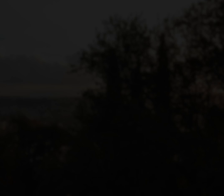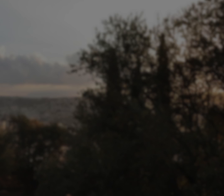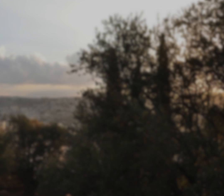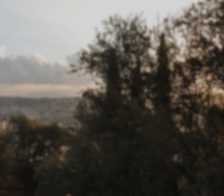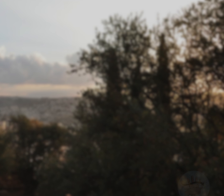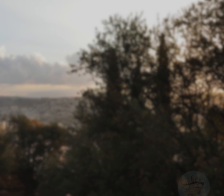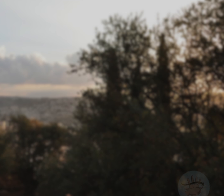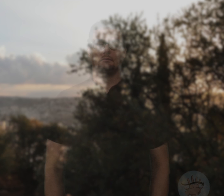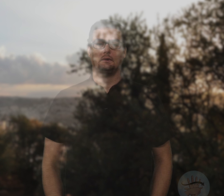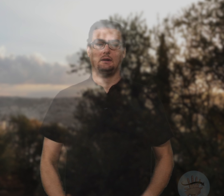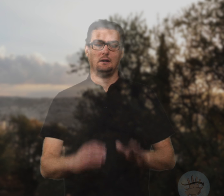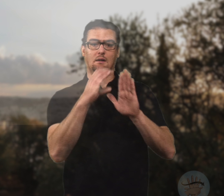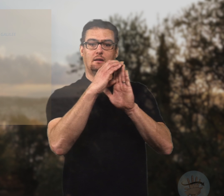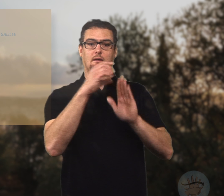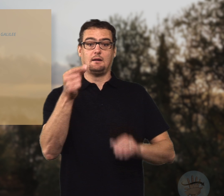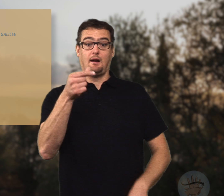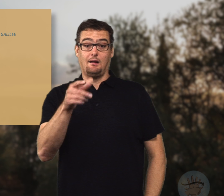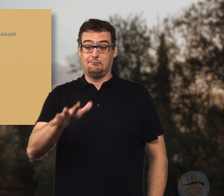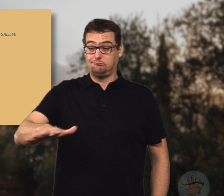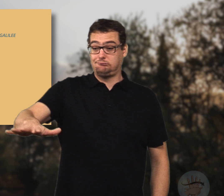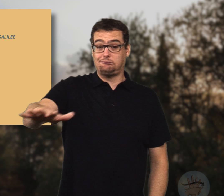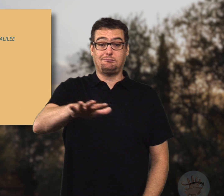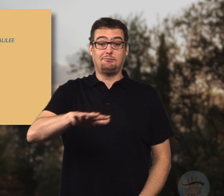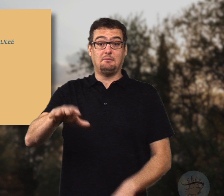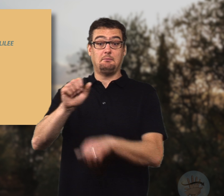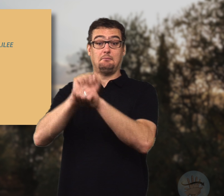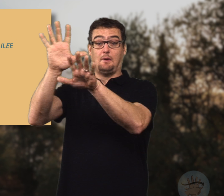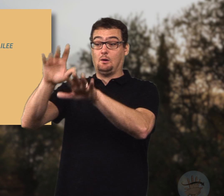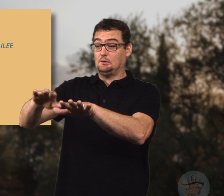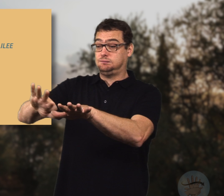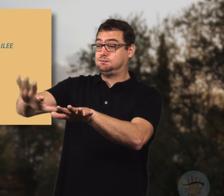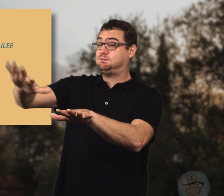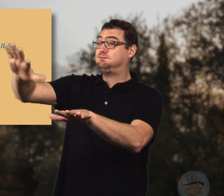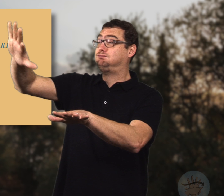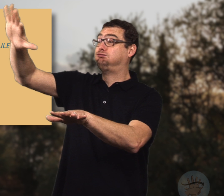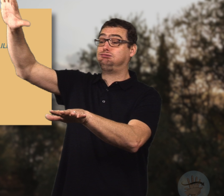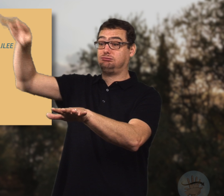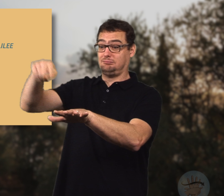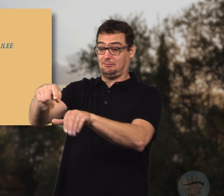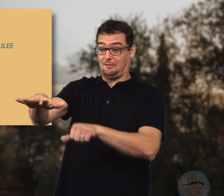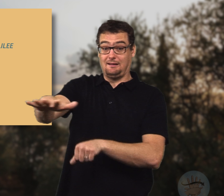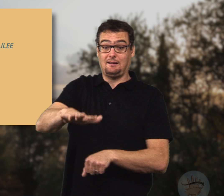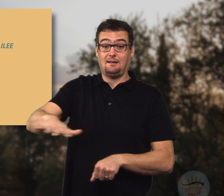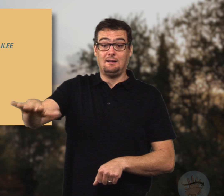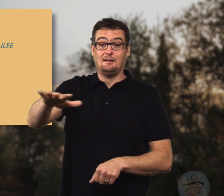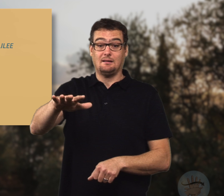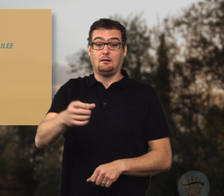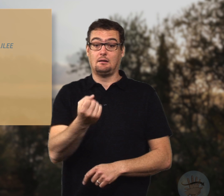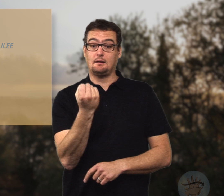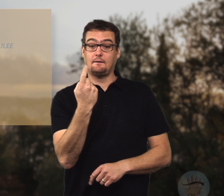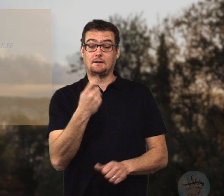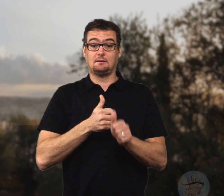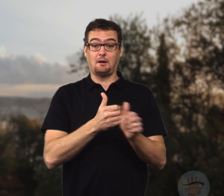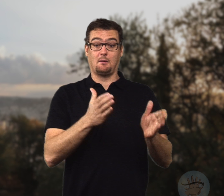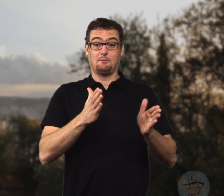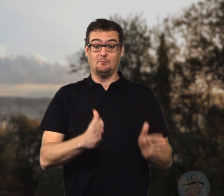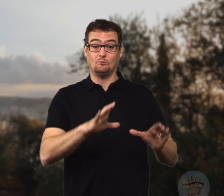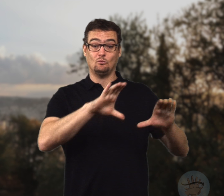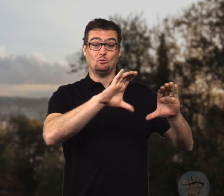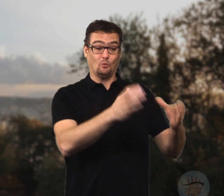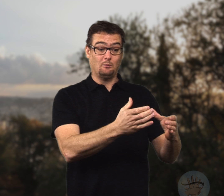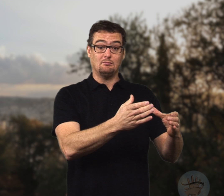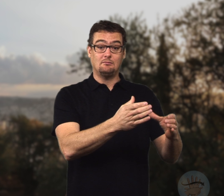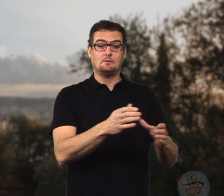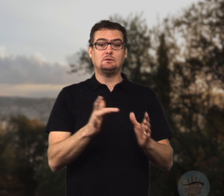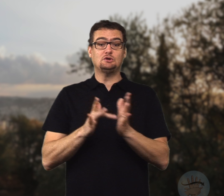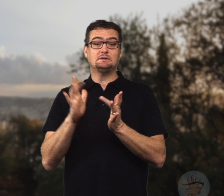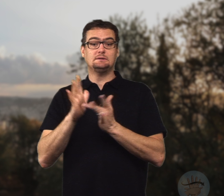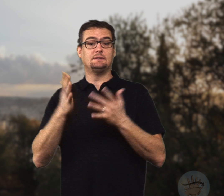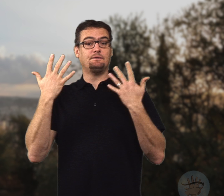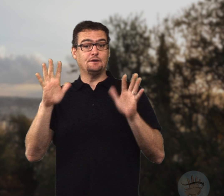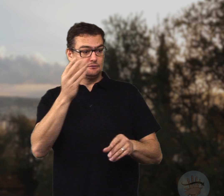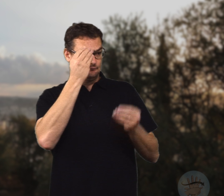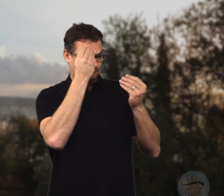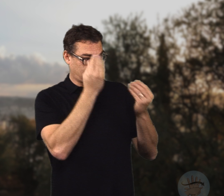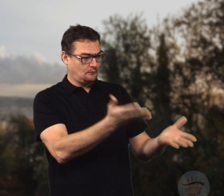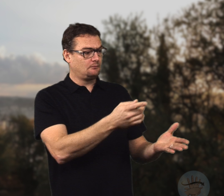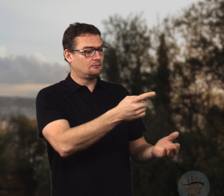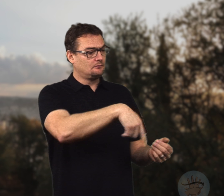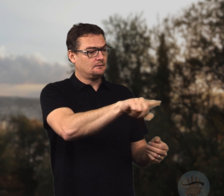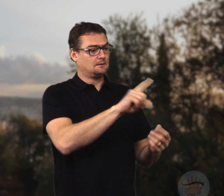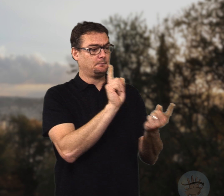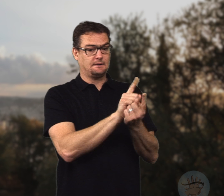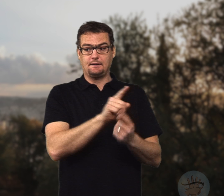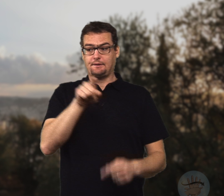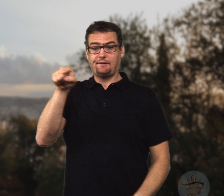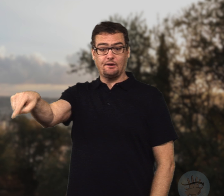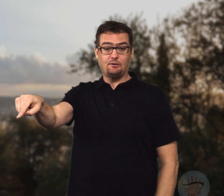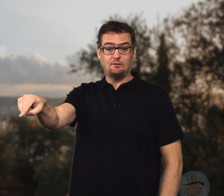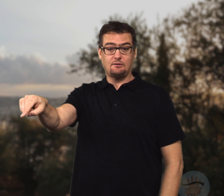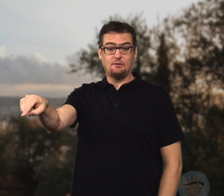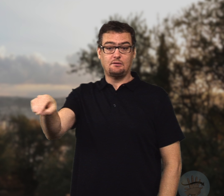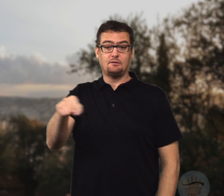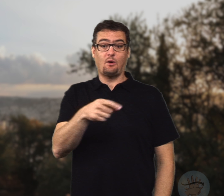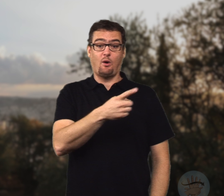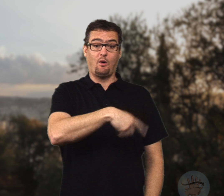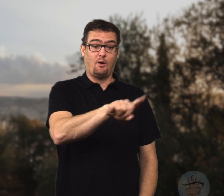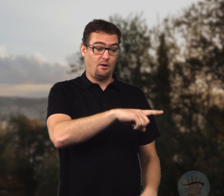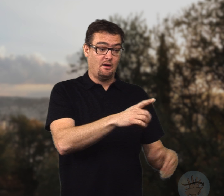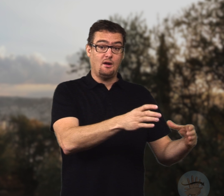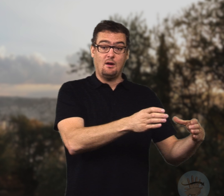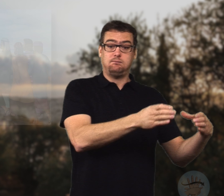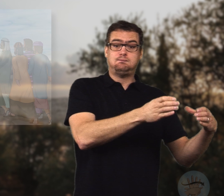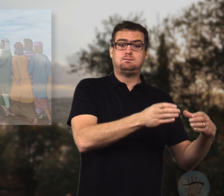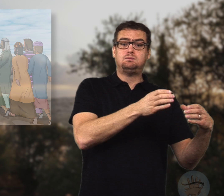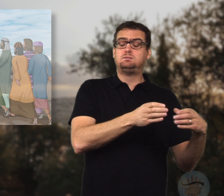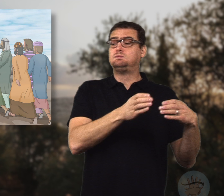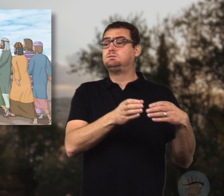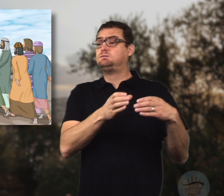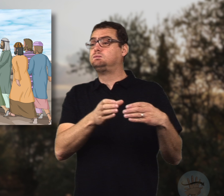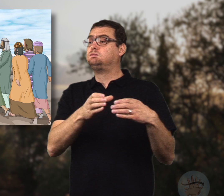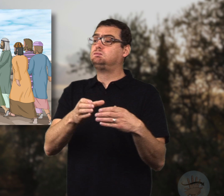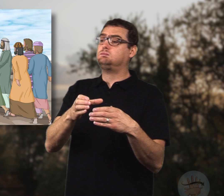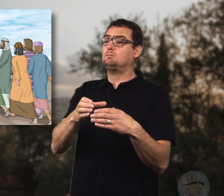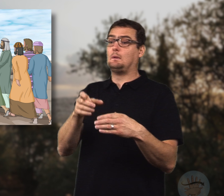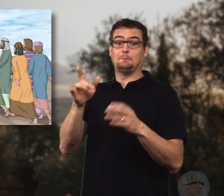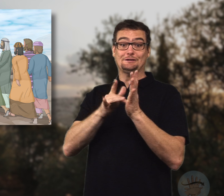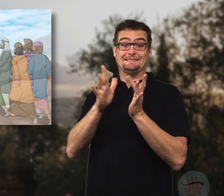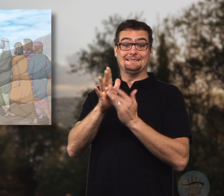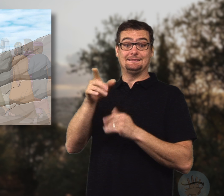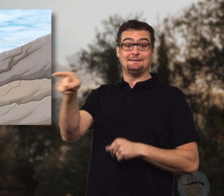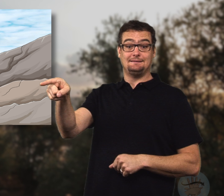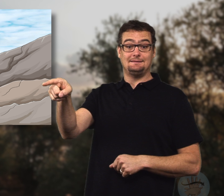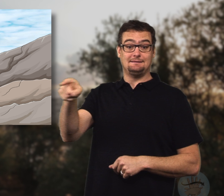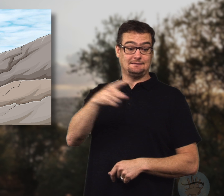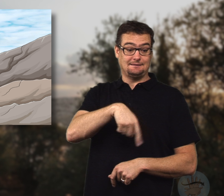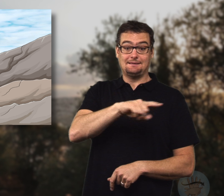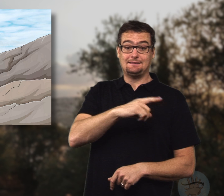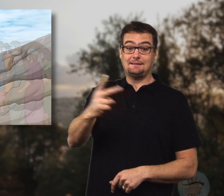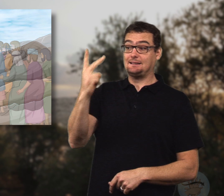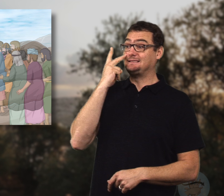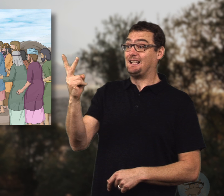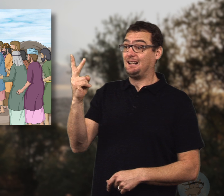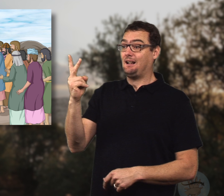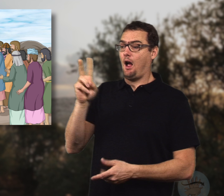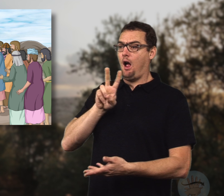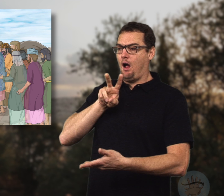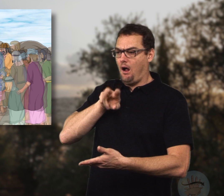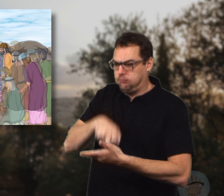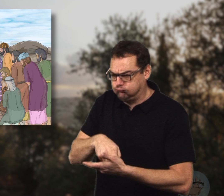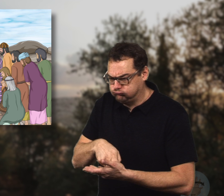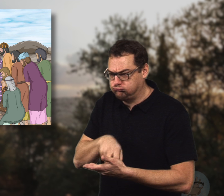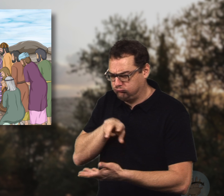Meanwhile, the eleven disciples went to Galilee, to the mountain Jesus had designated.